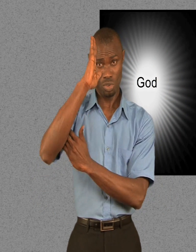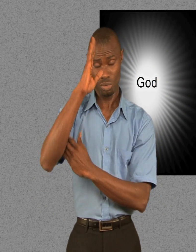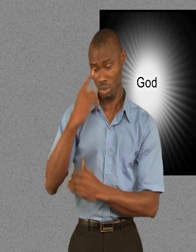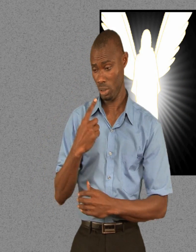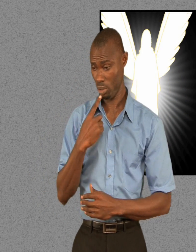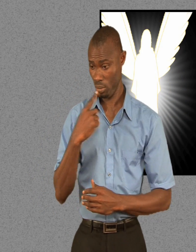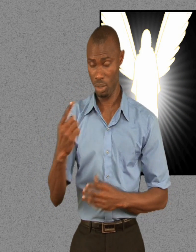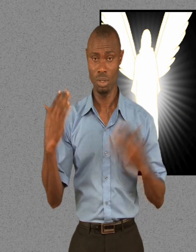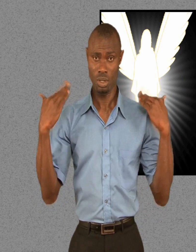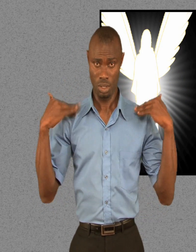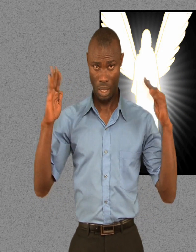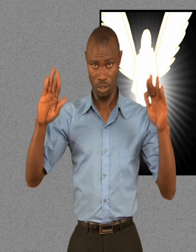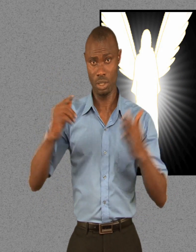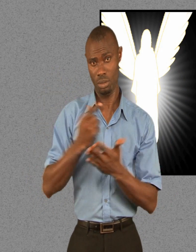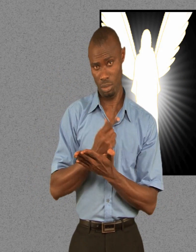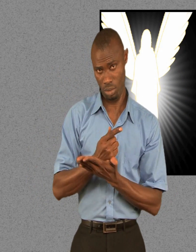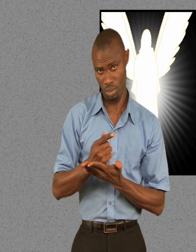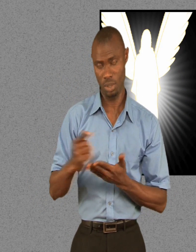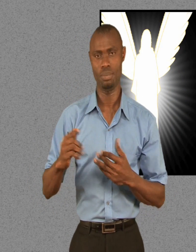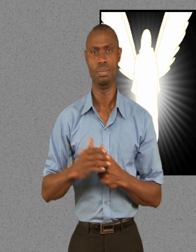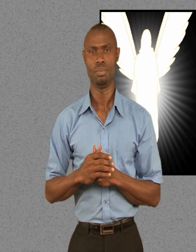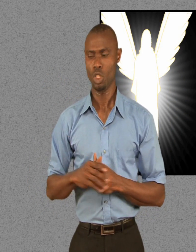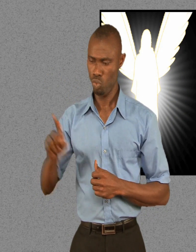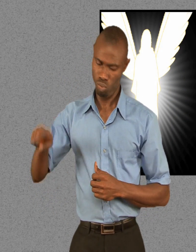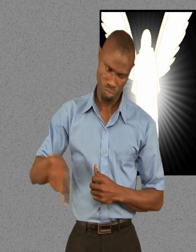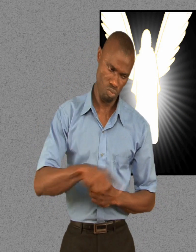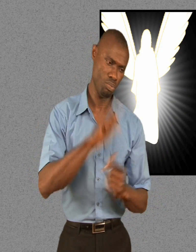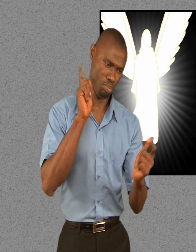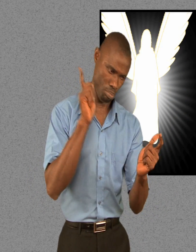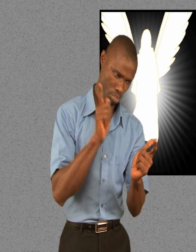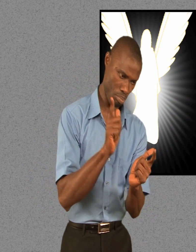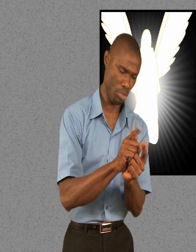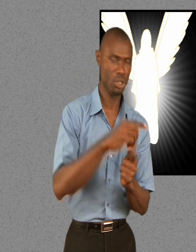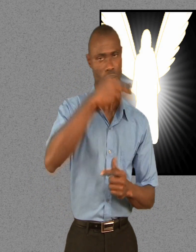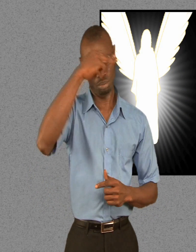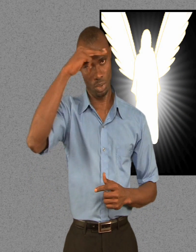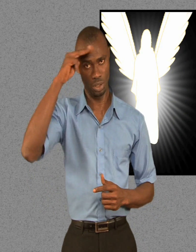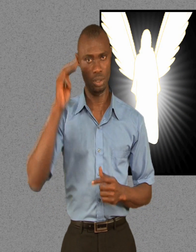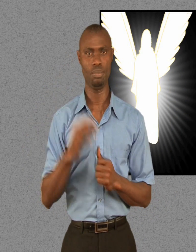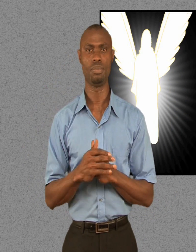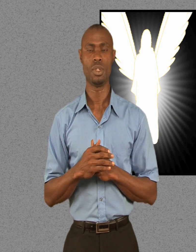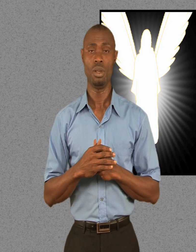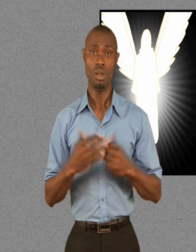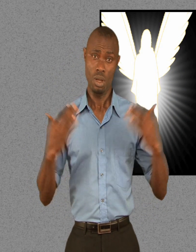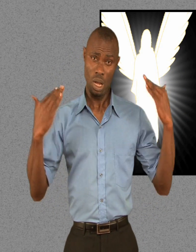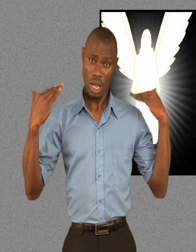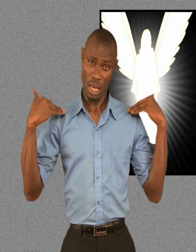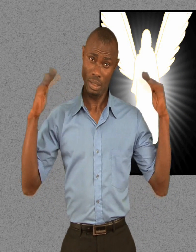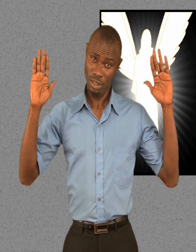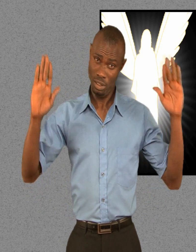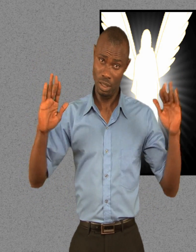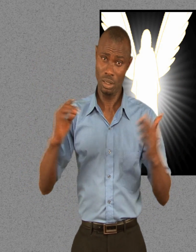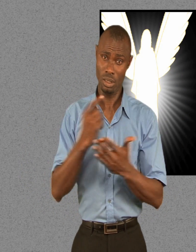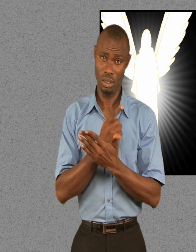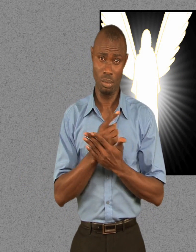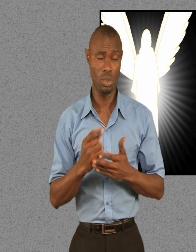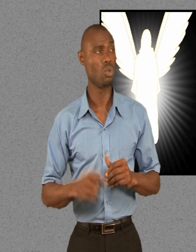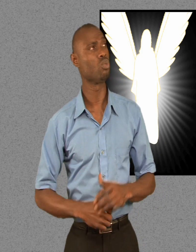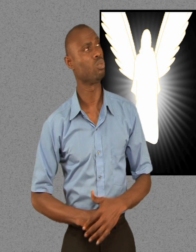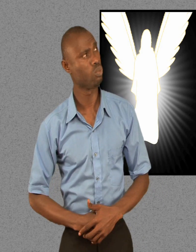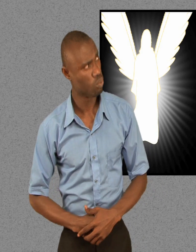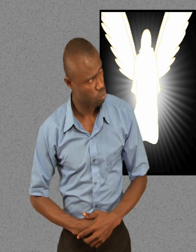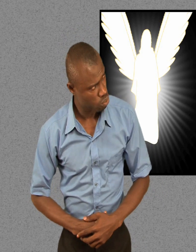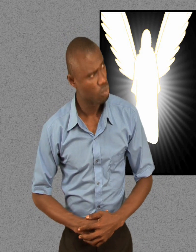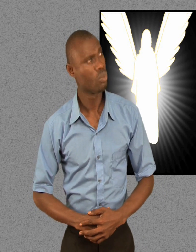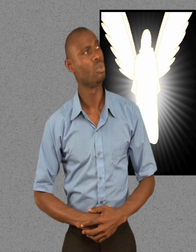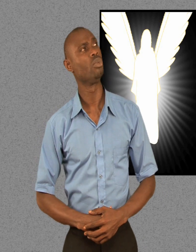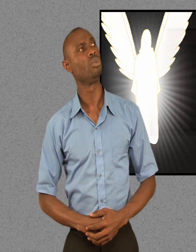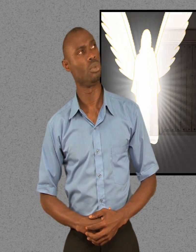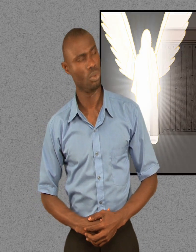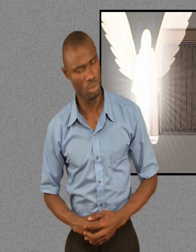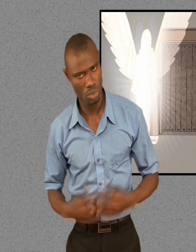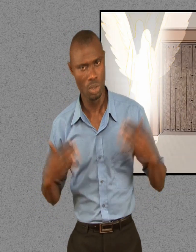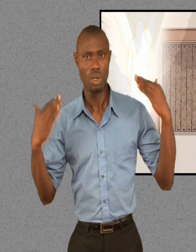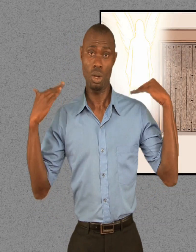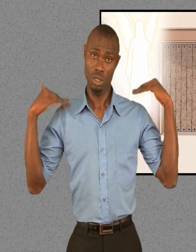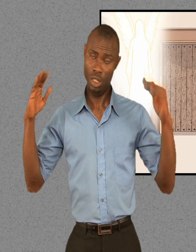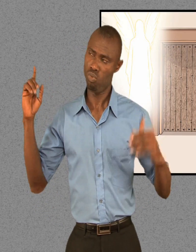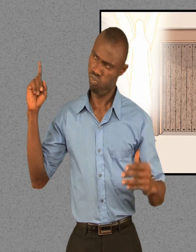And the virgin’s name was Mary.